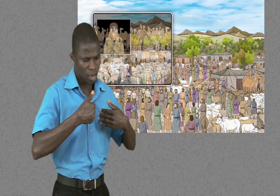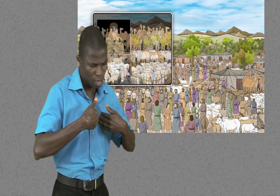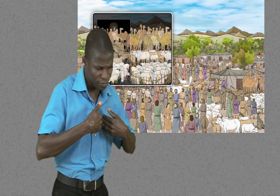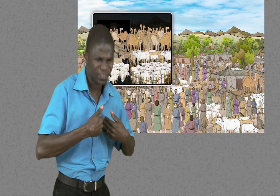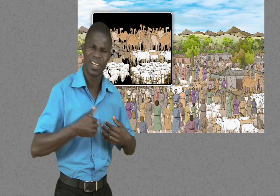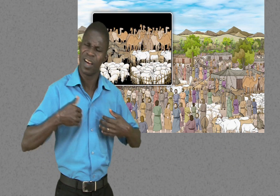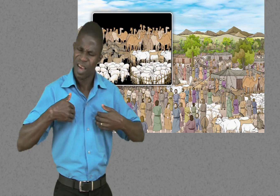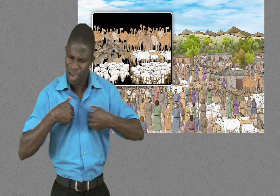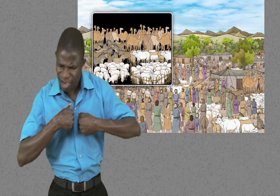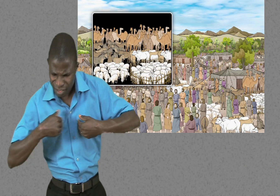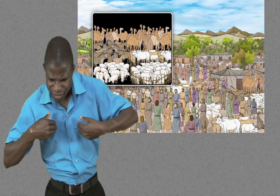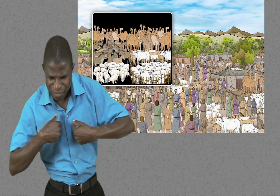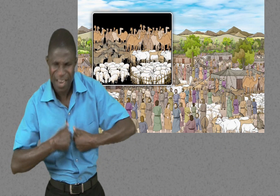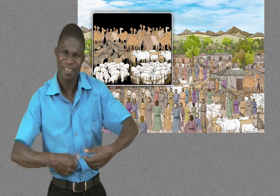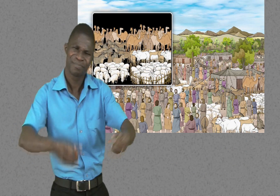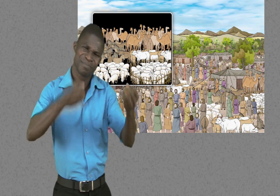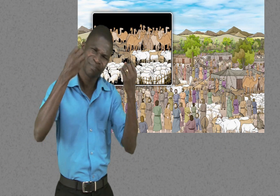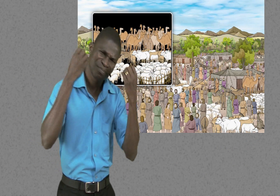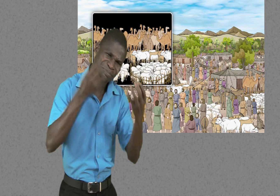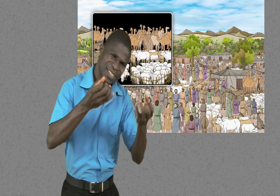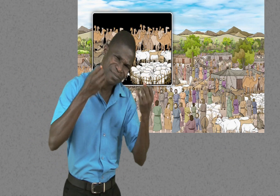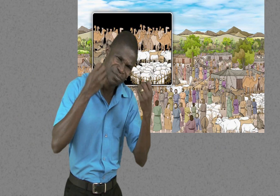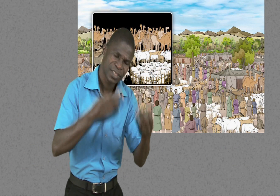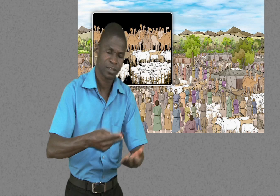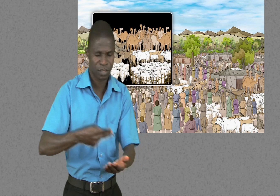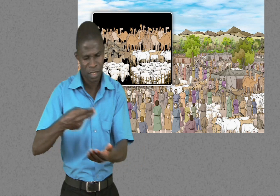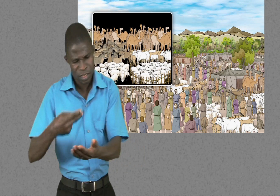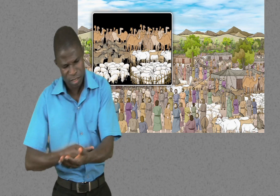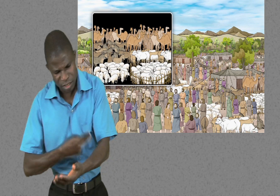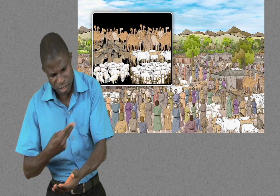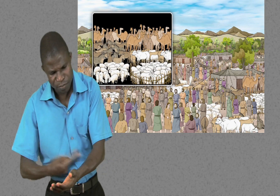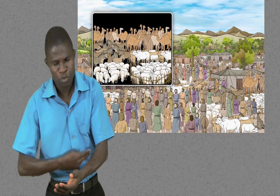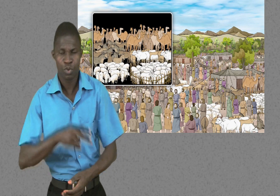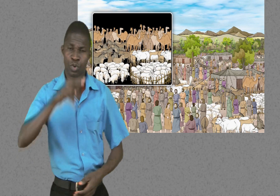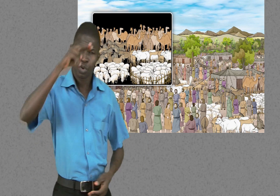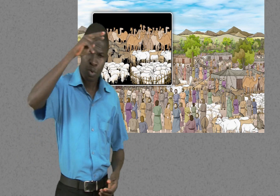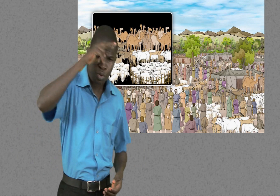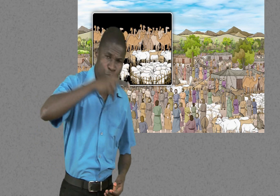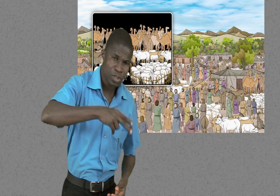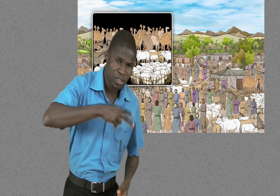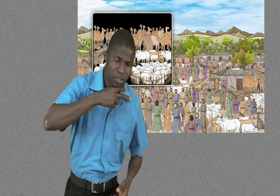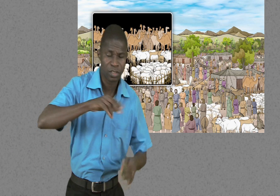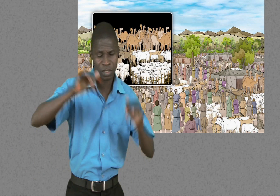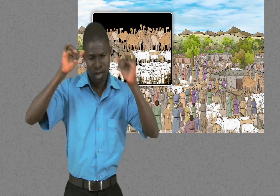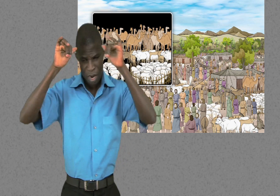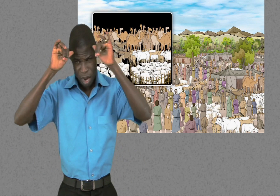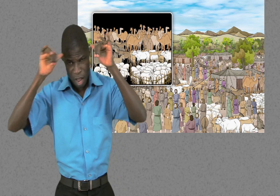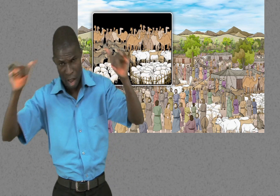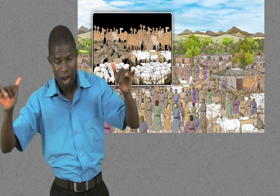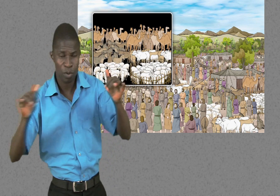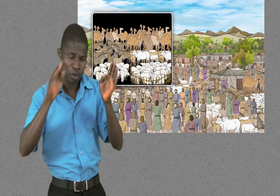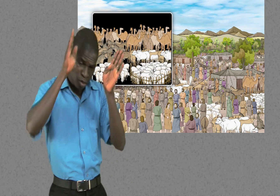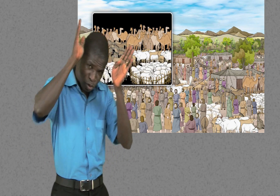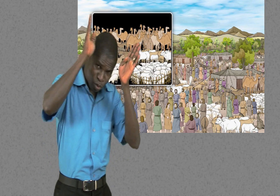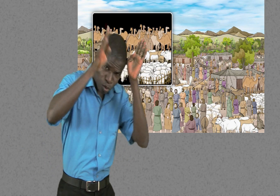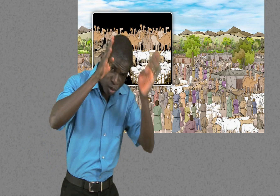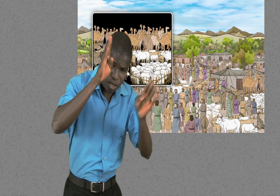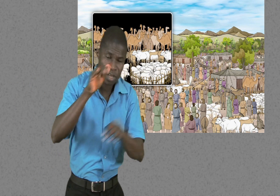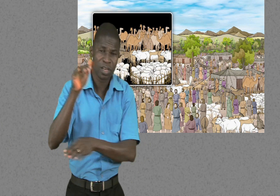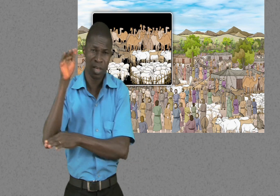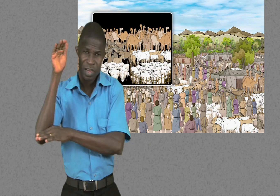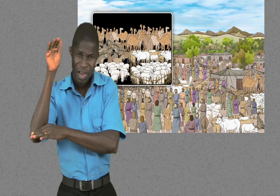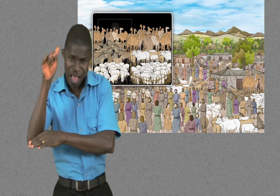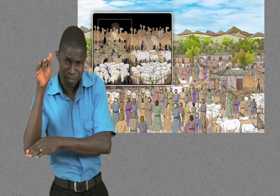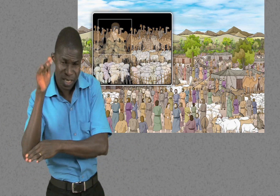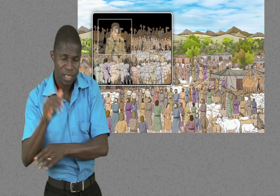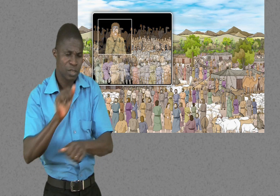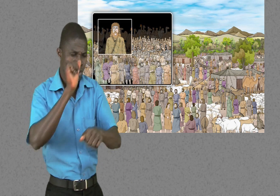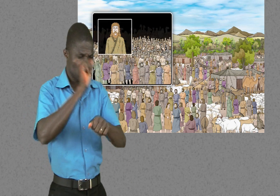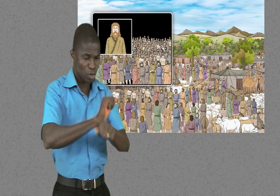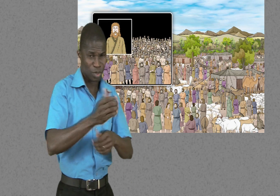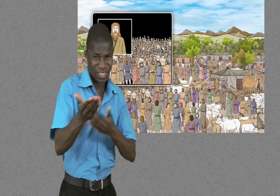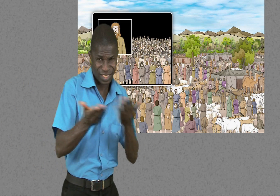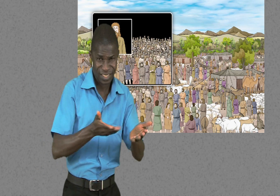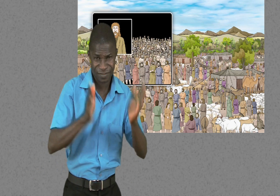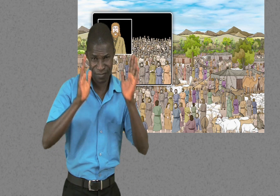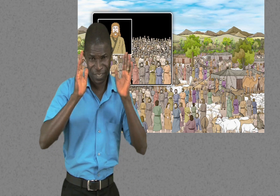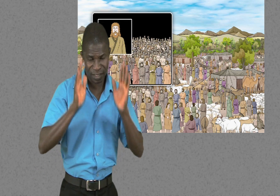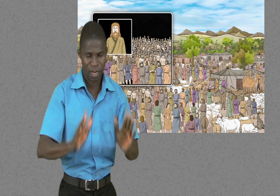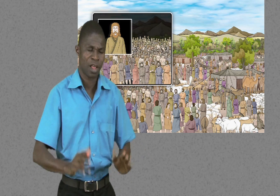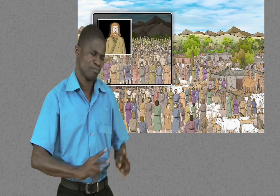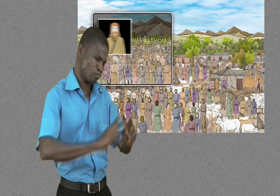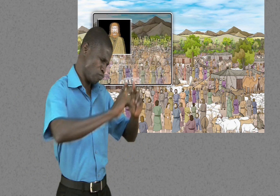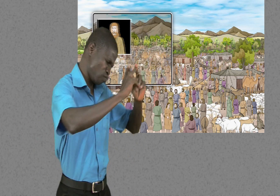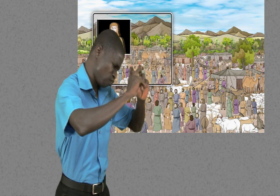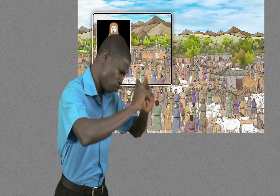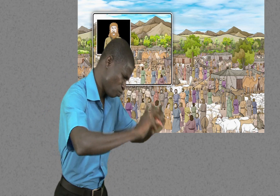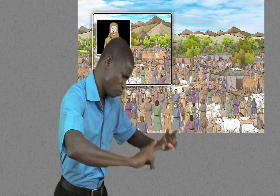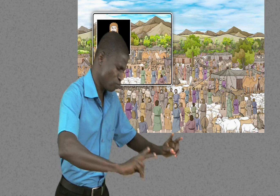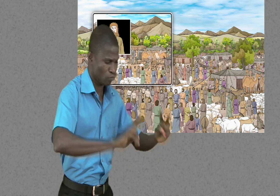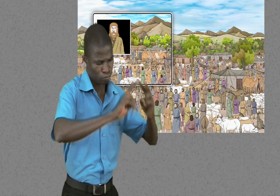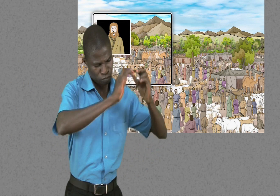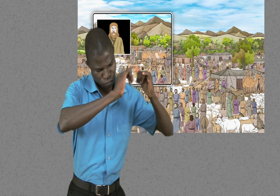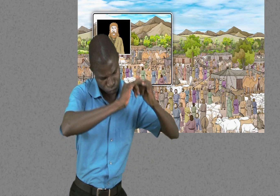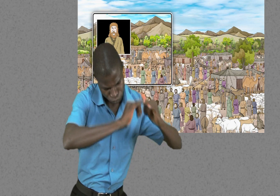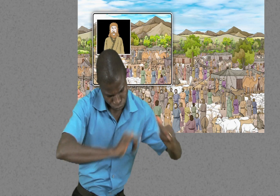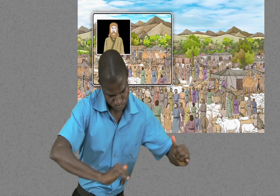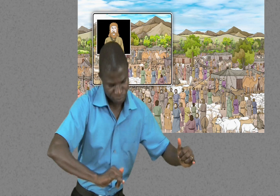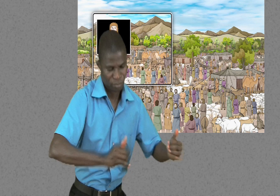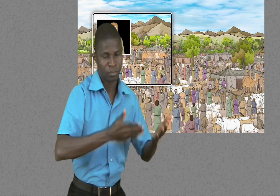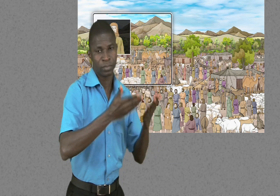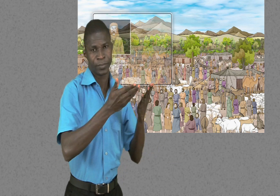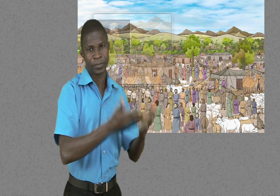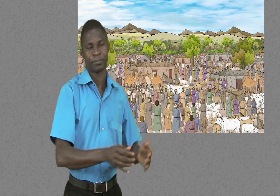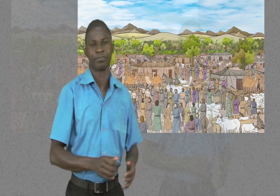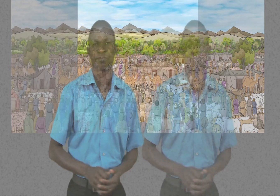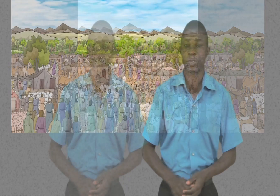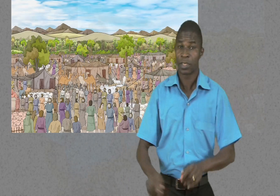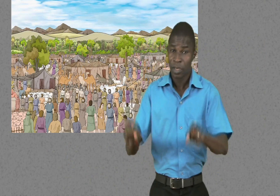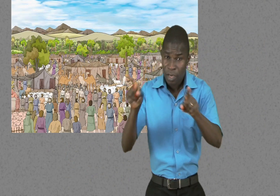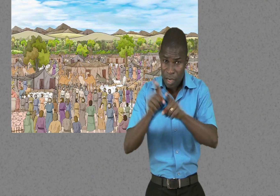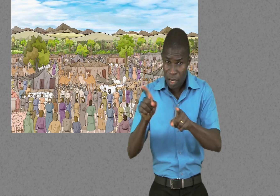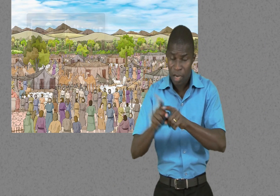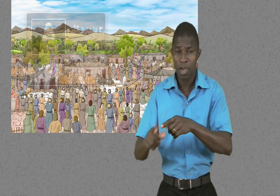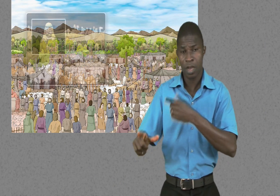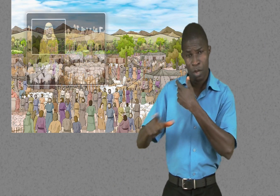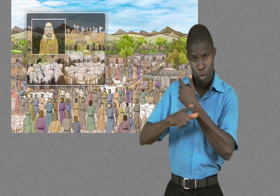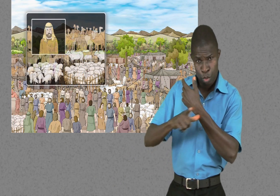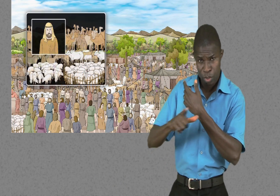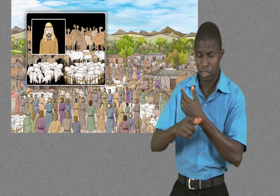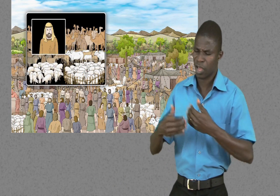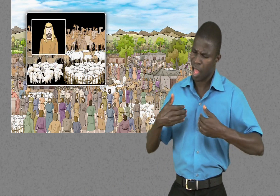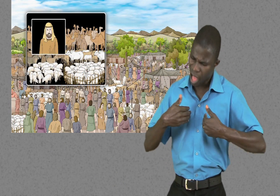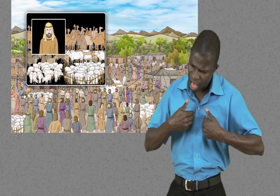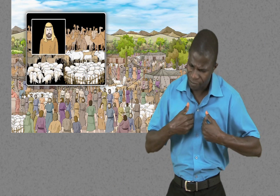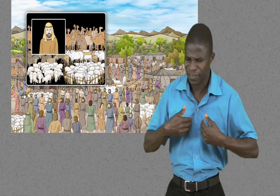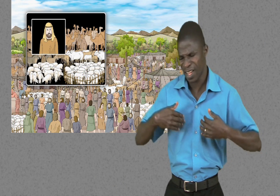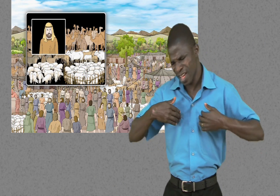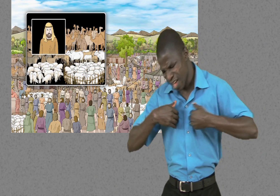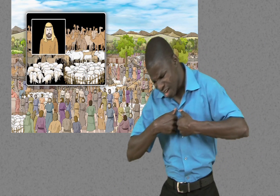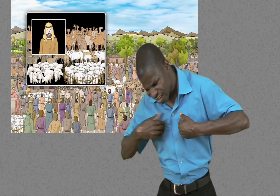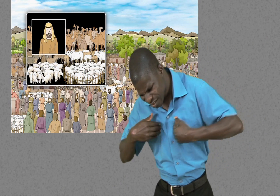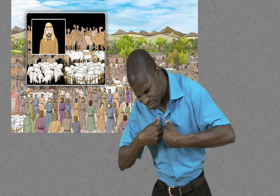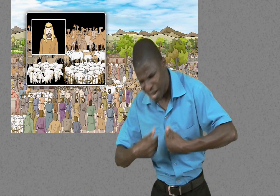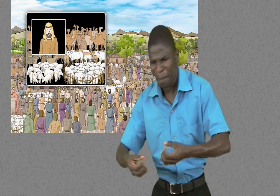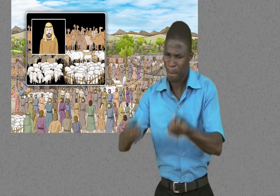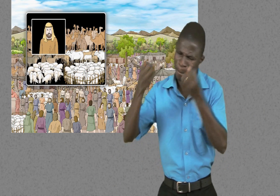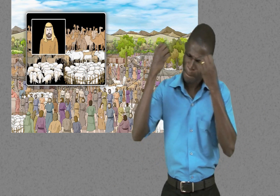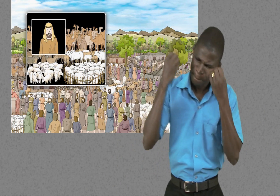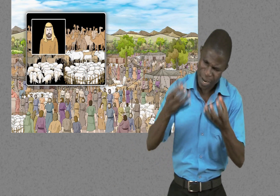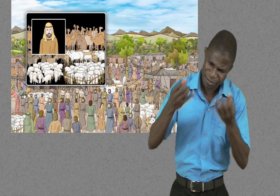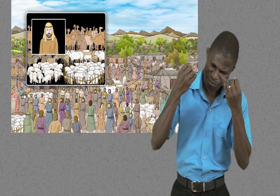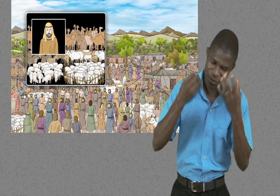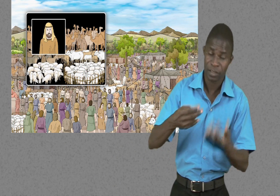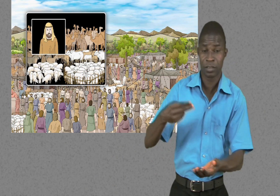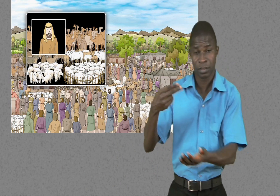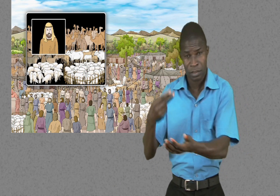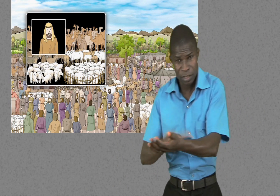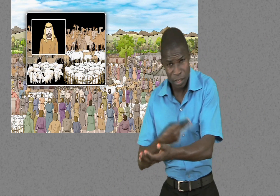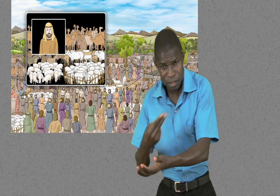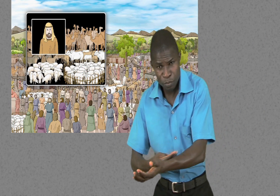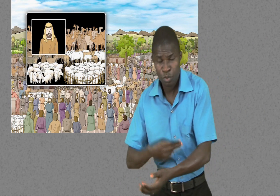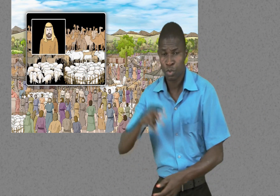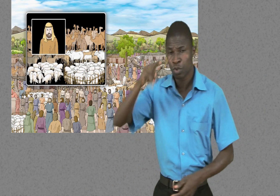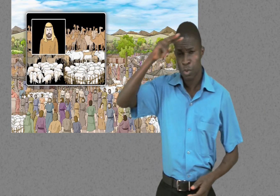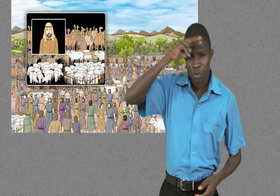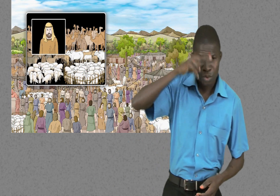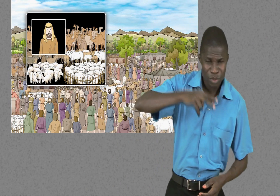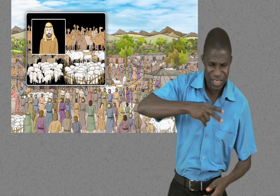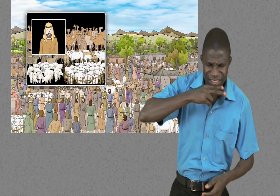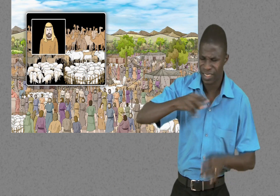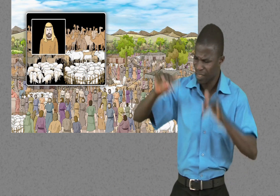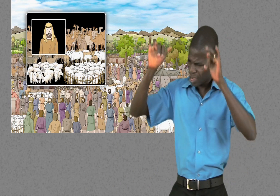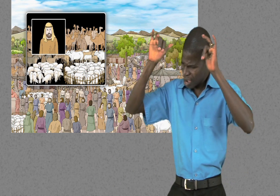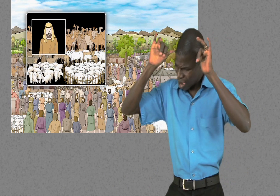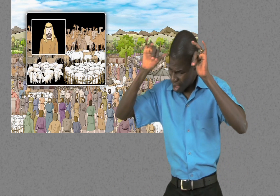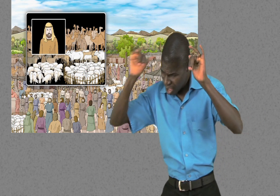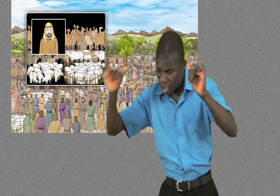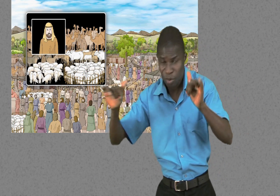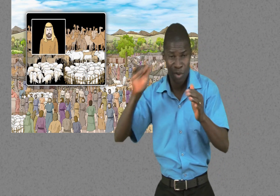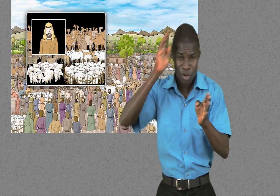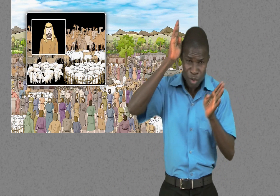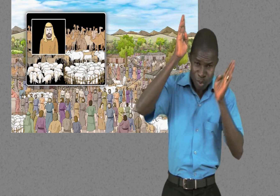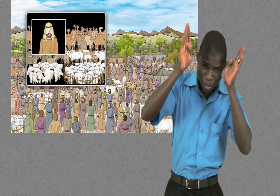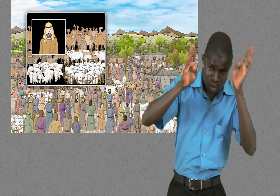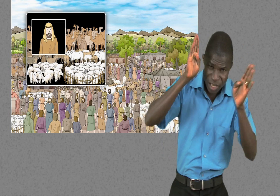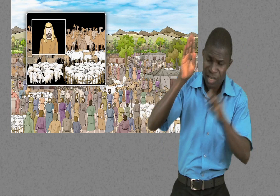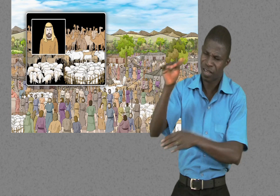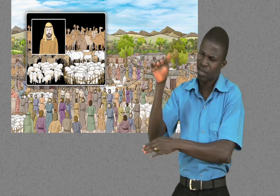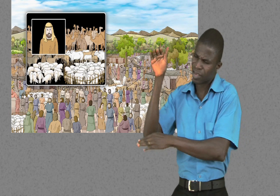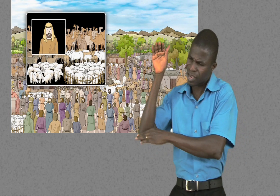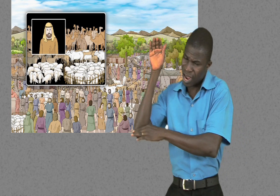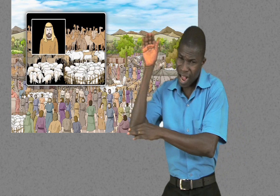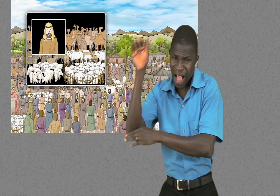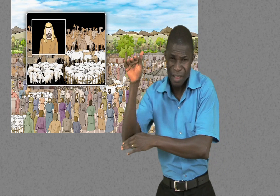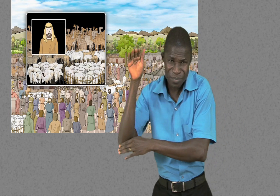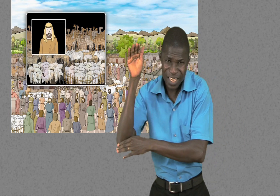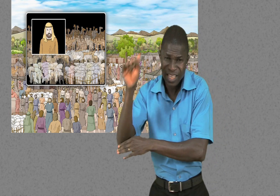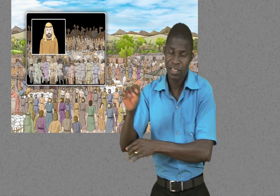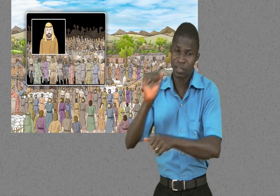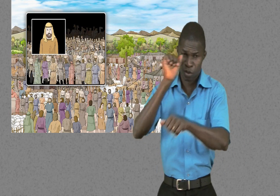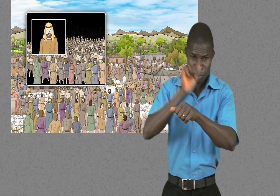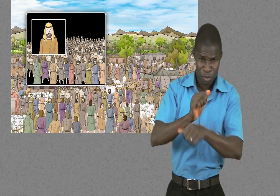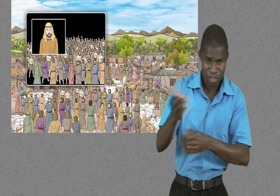But the land was unable to support both of them while they stayed together, for they had so many possessions that they were unable to coexist.